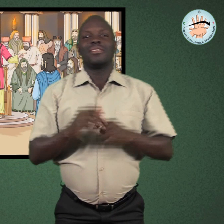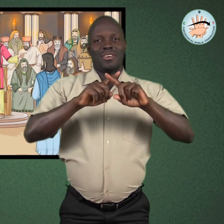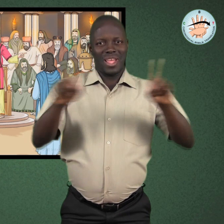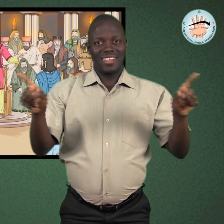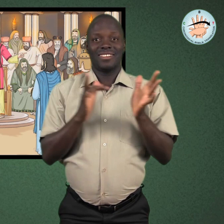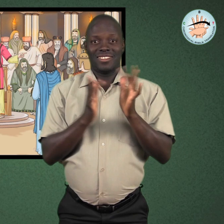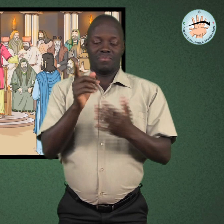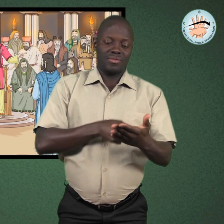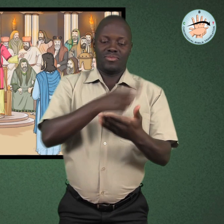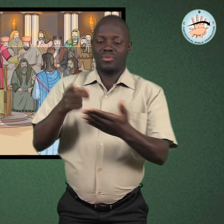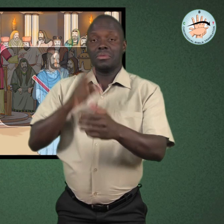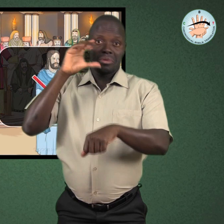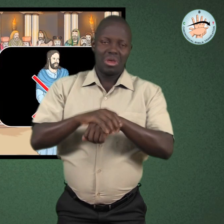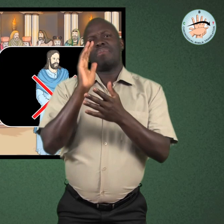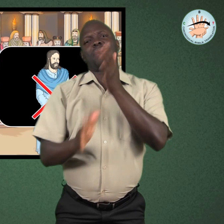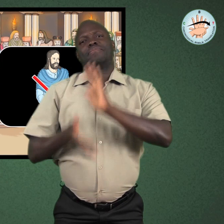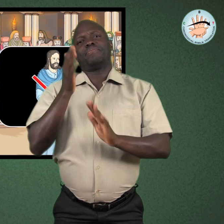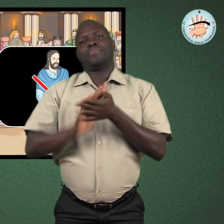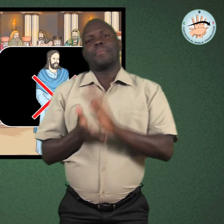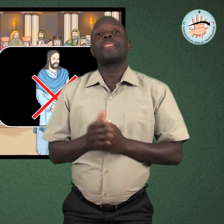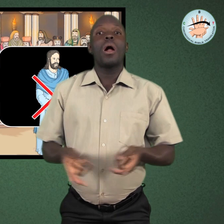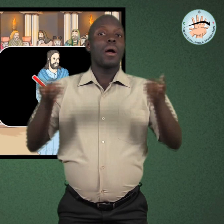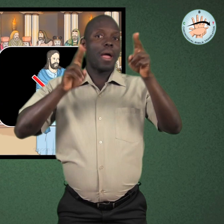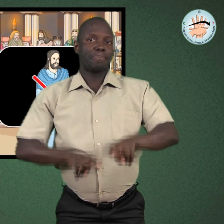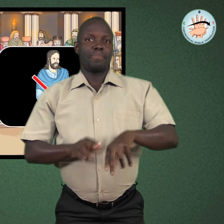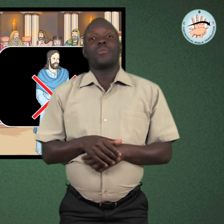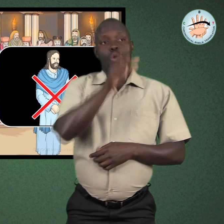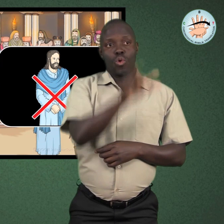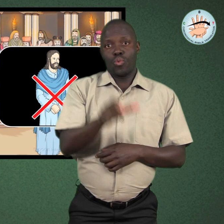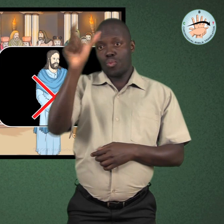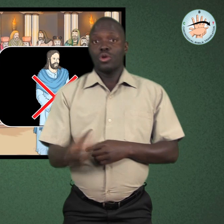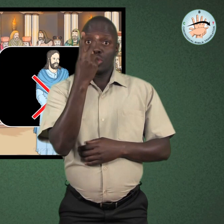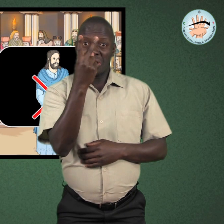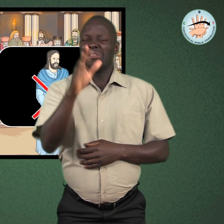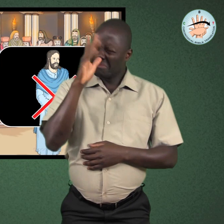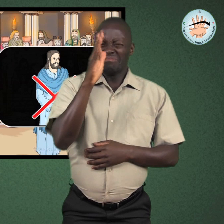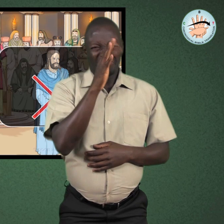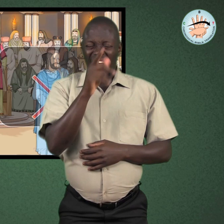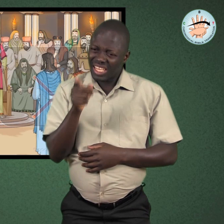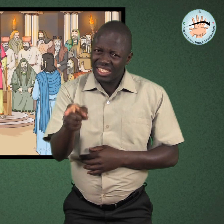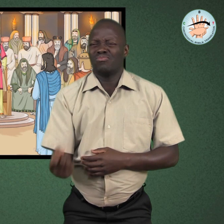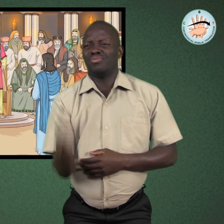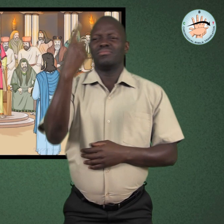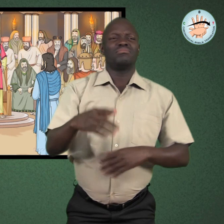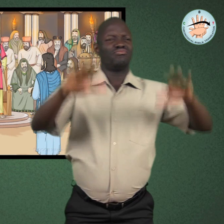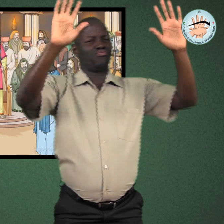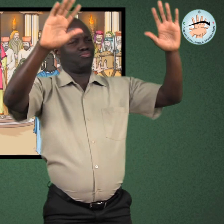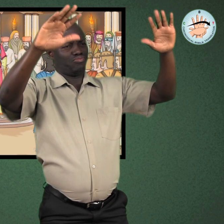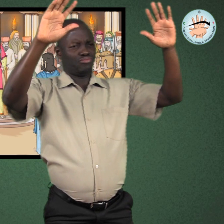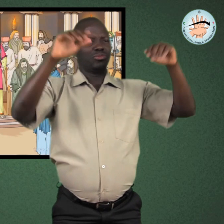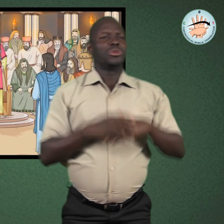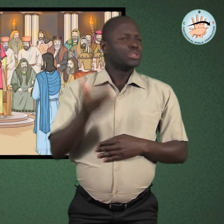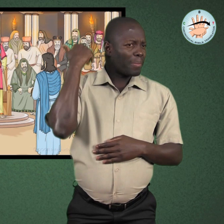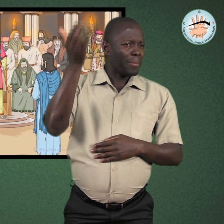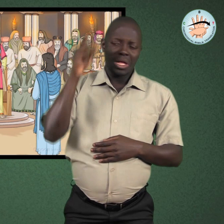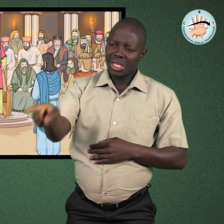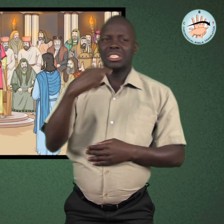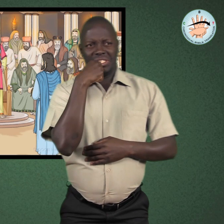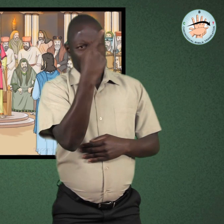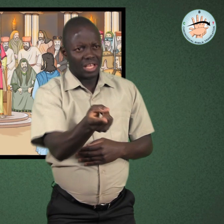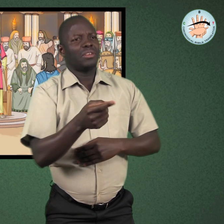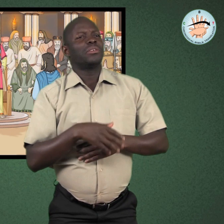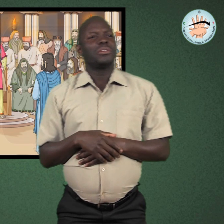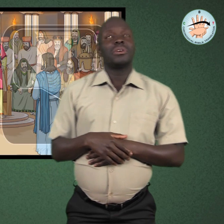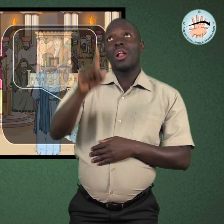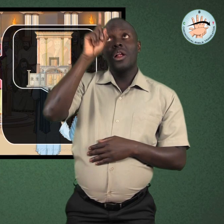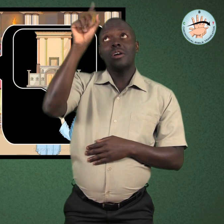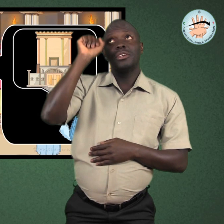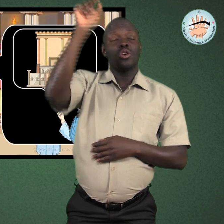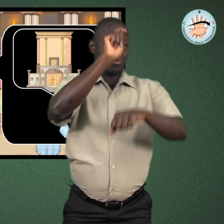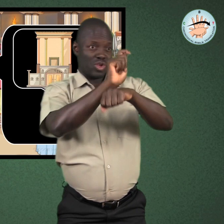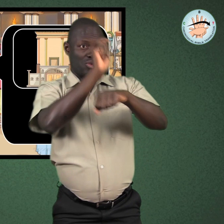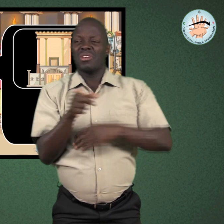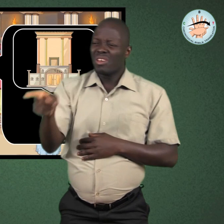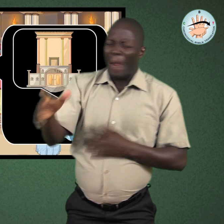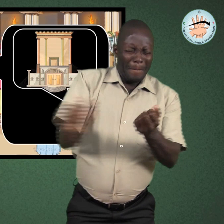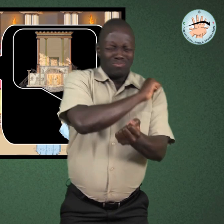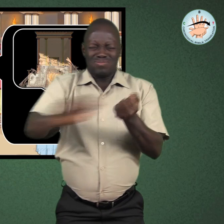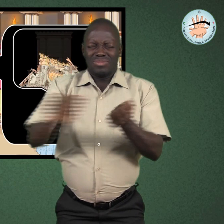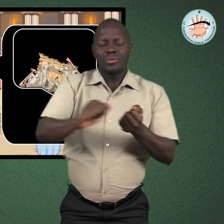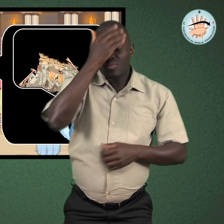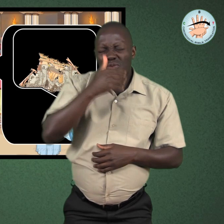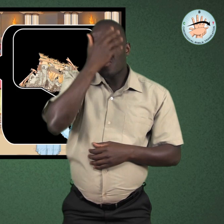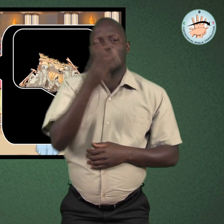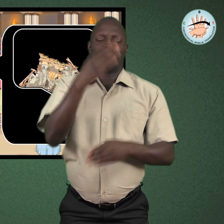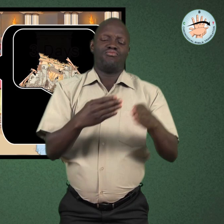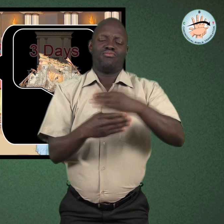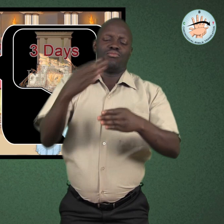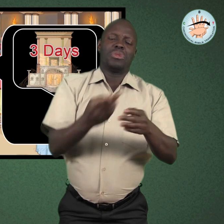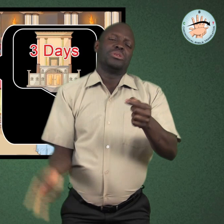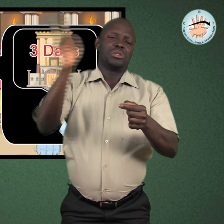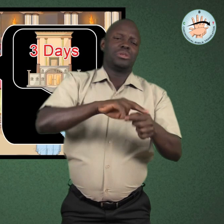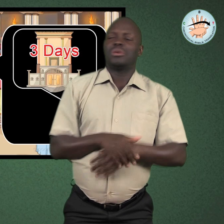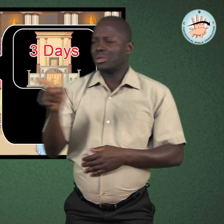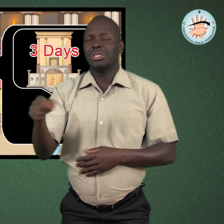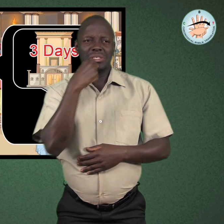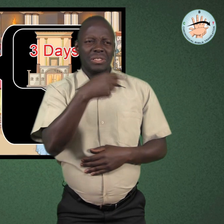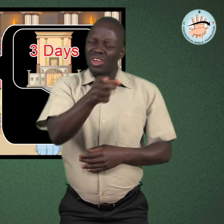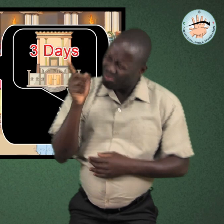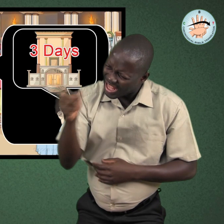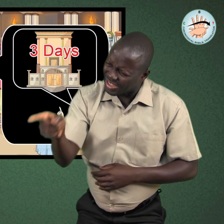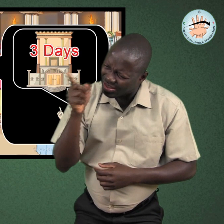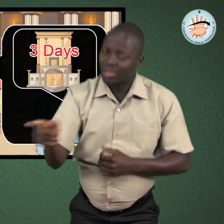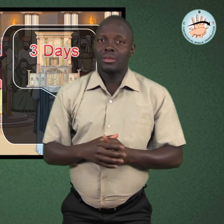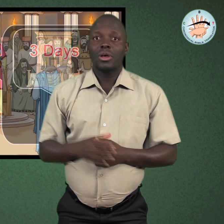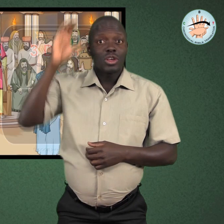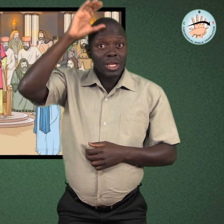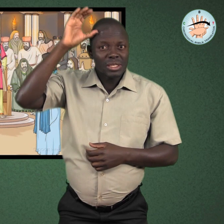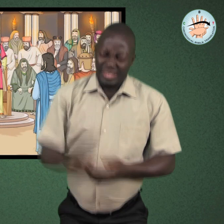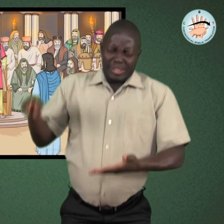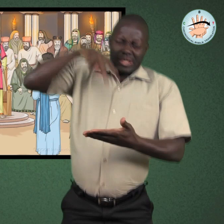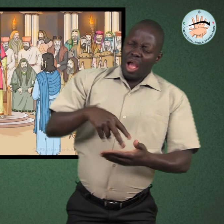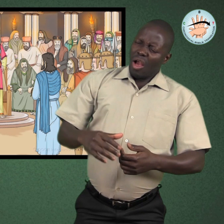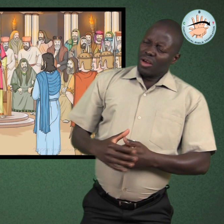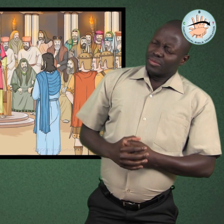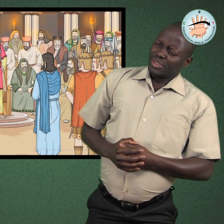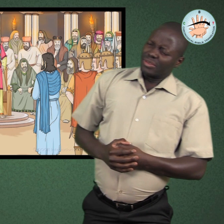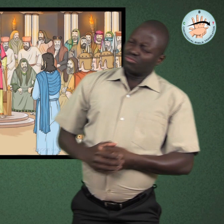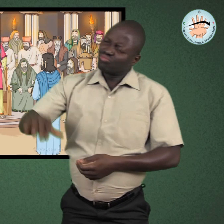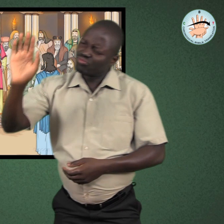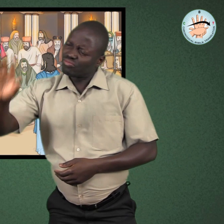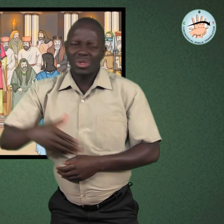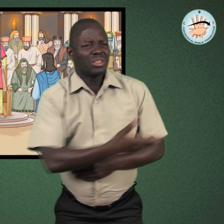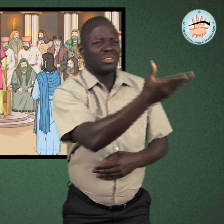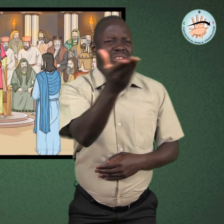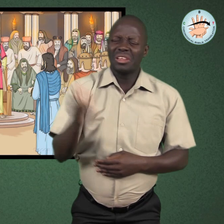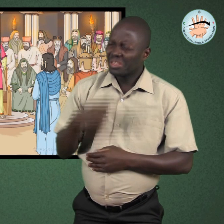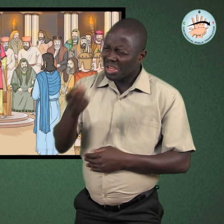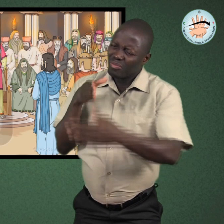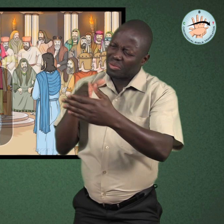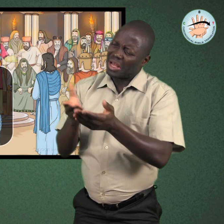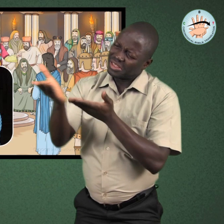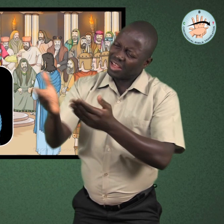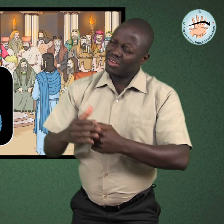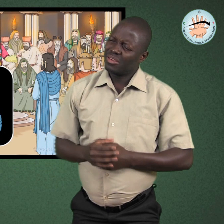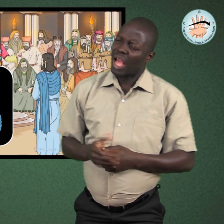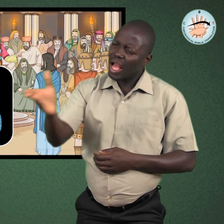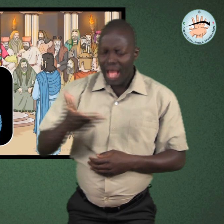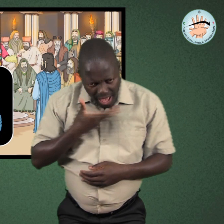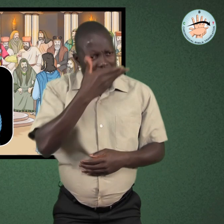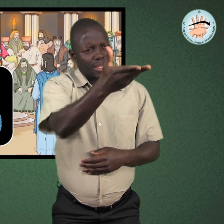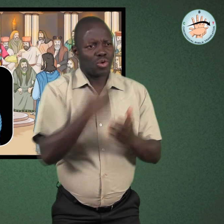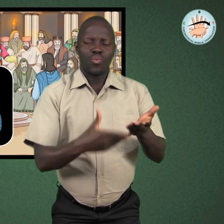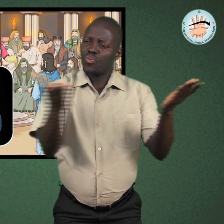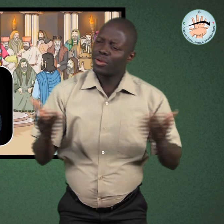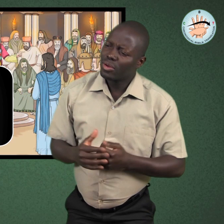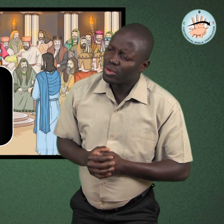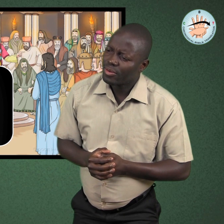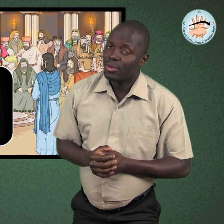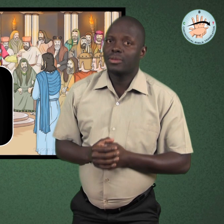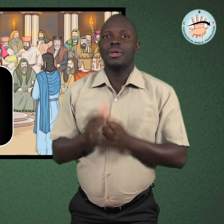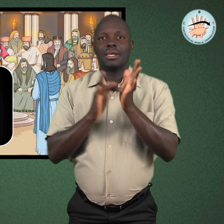Finally two came forward and declared, “This man said, ‘I am able to destroy the temple of God and rebuild it in three days.’” So the high priest stood up and asked Him, “Have You no answer?